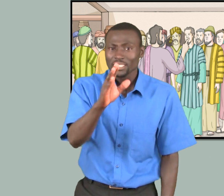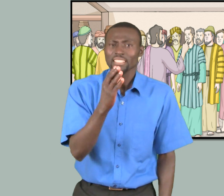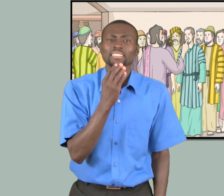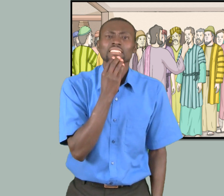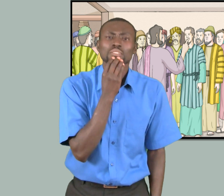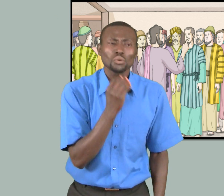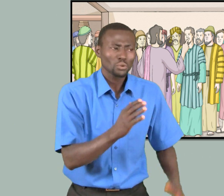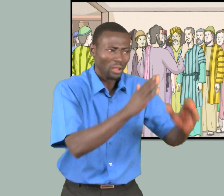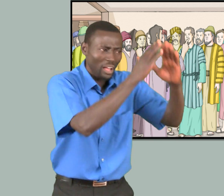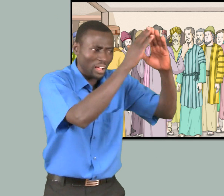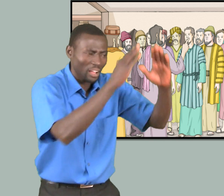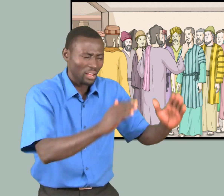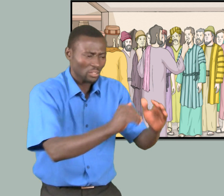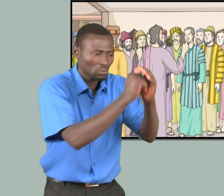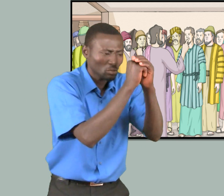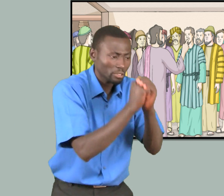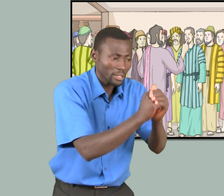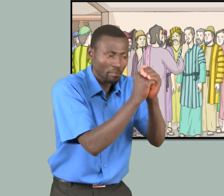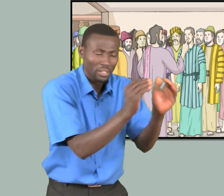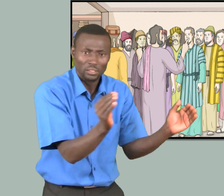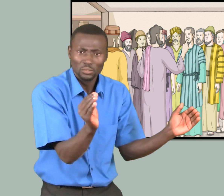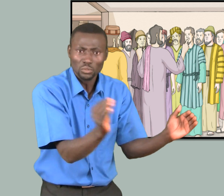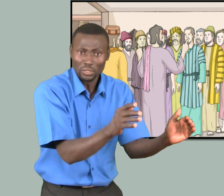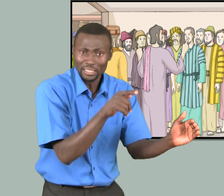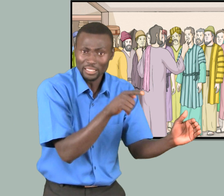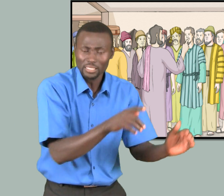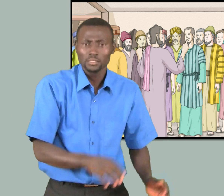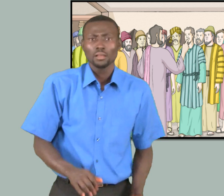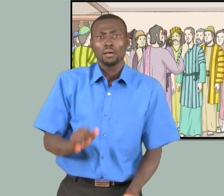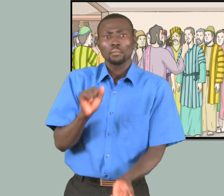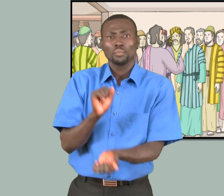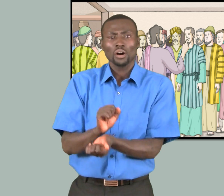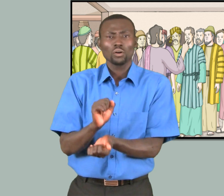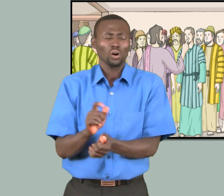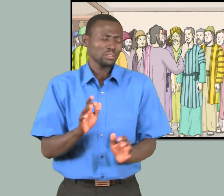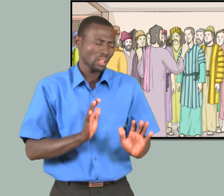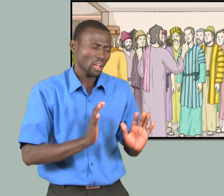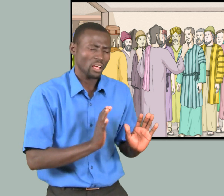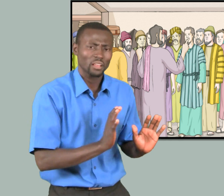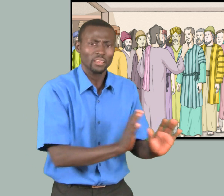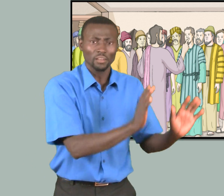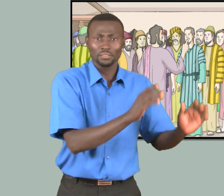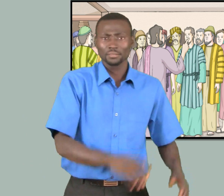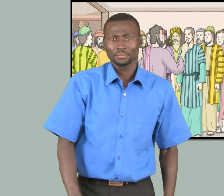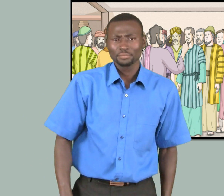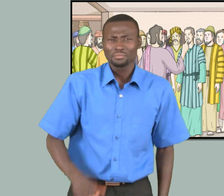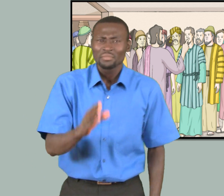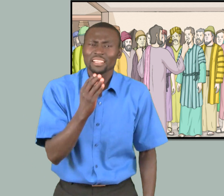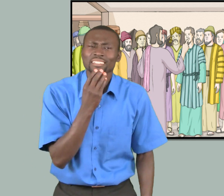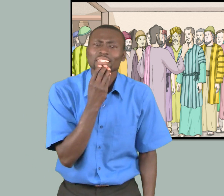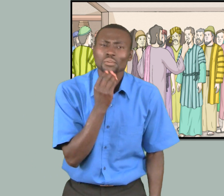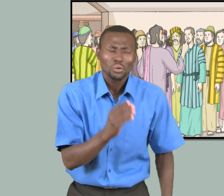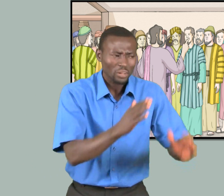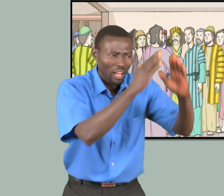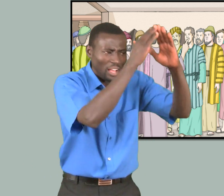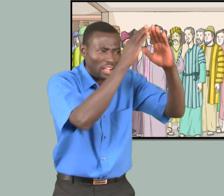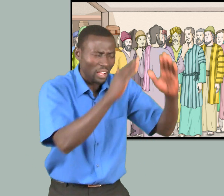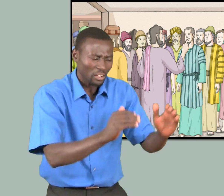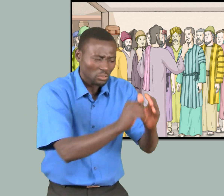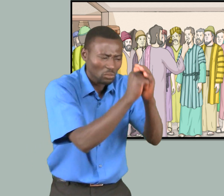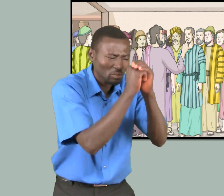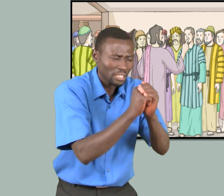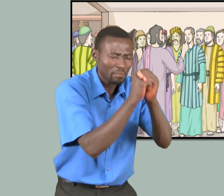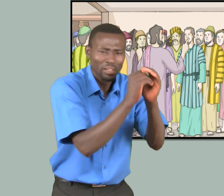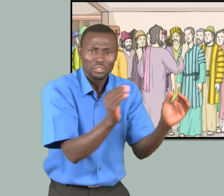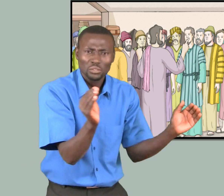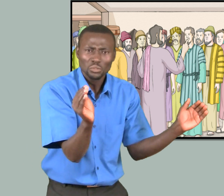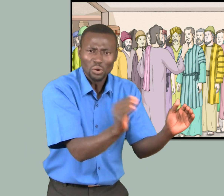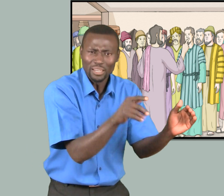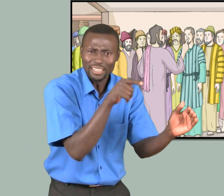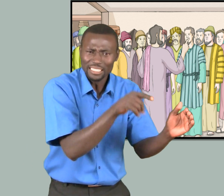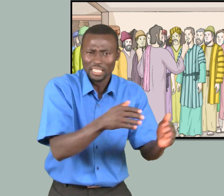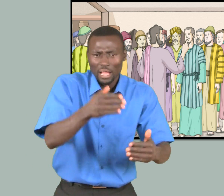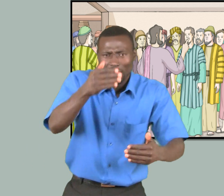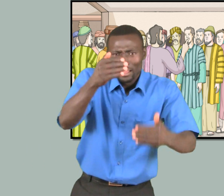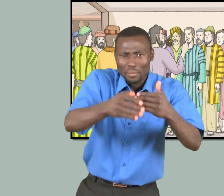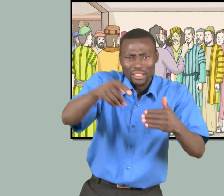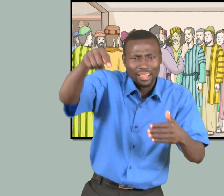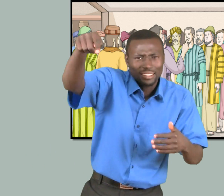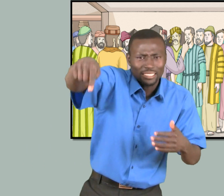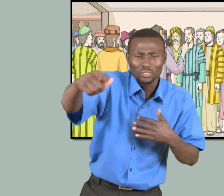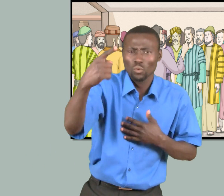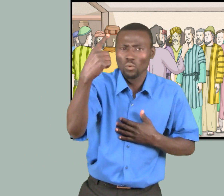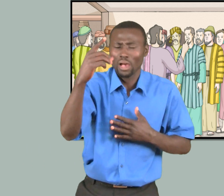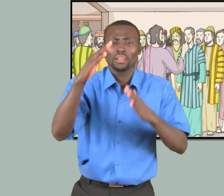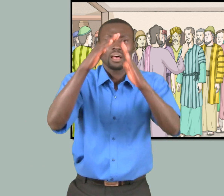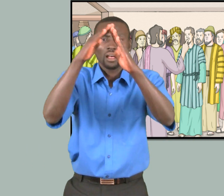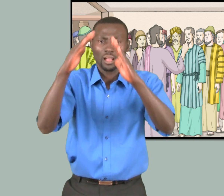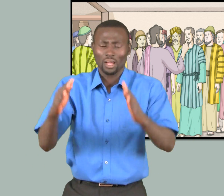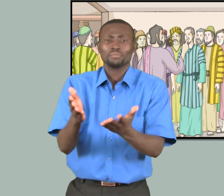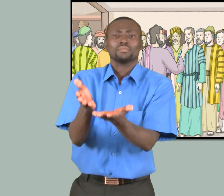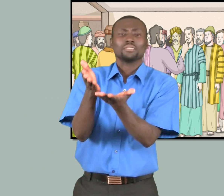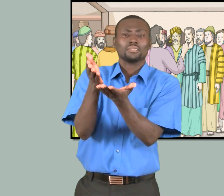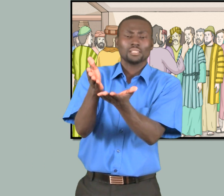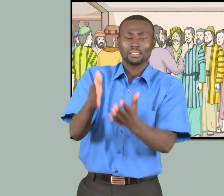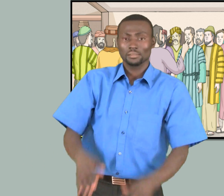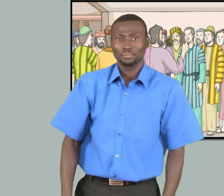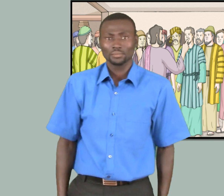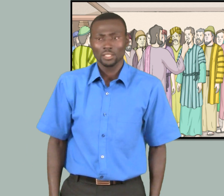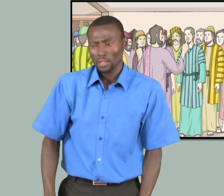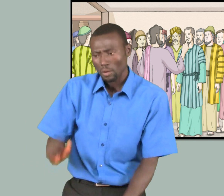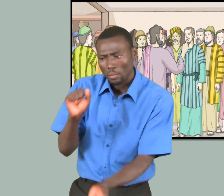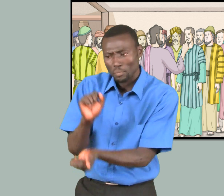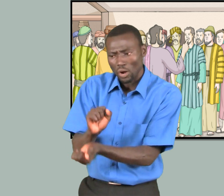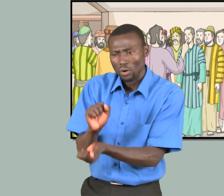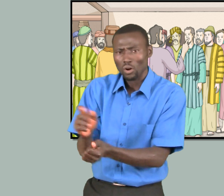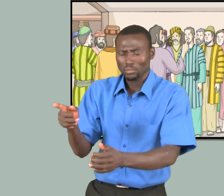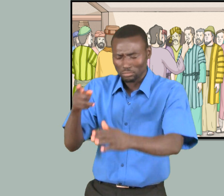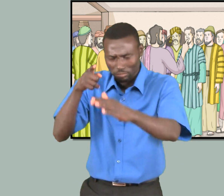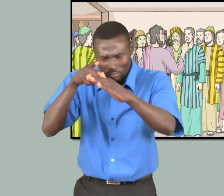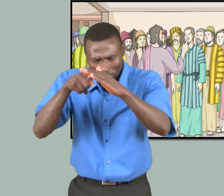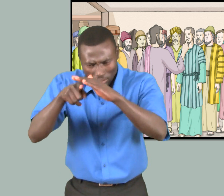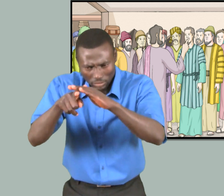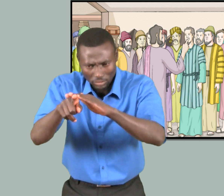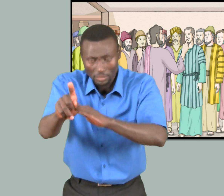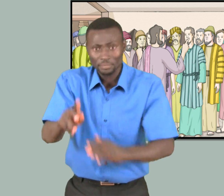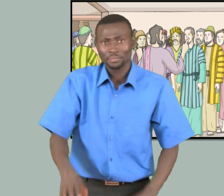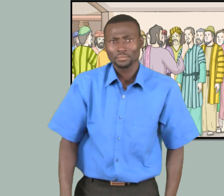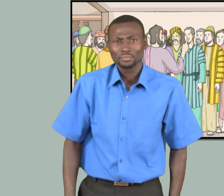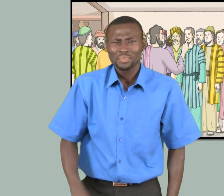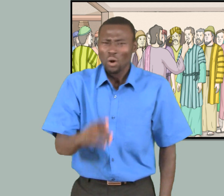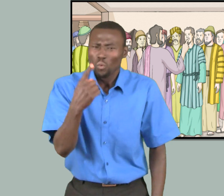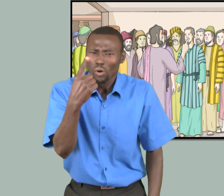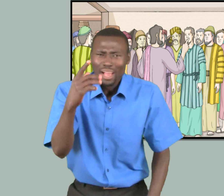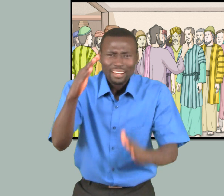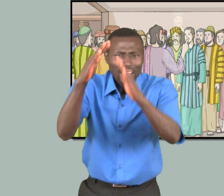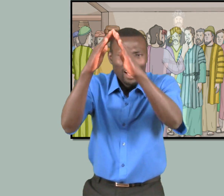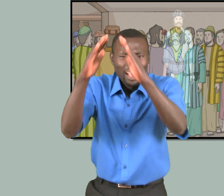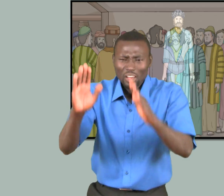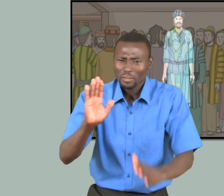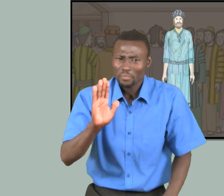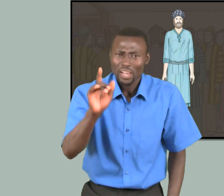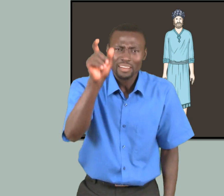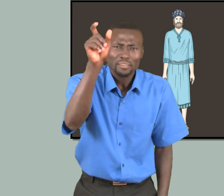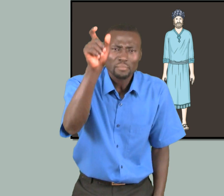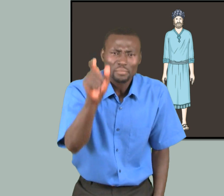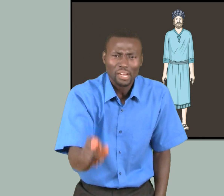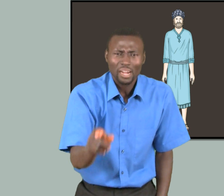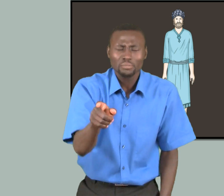From now on I will go to the Gentiles.”